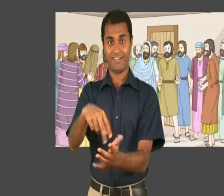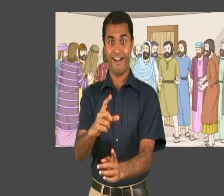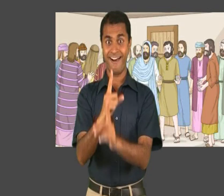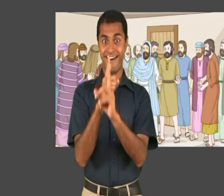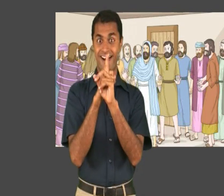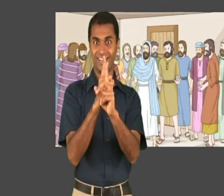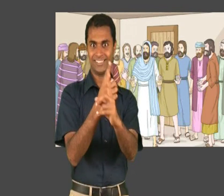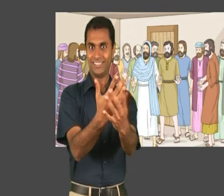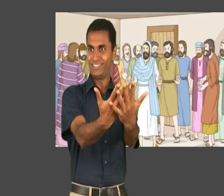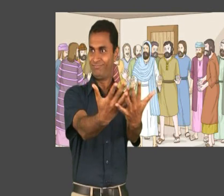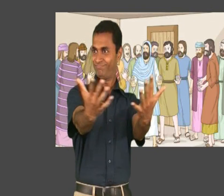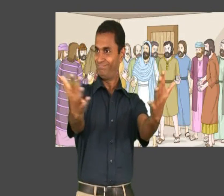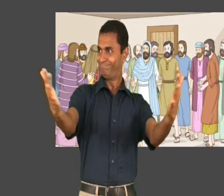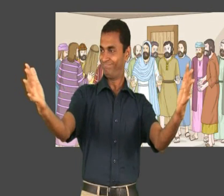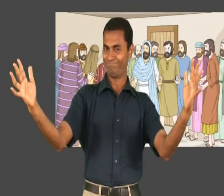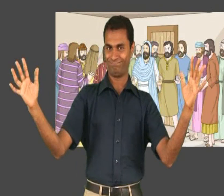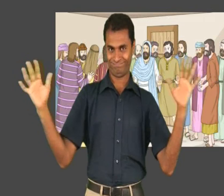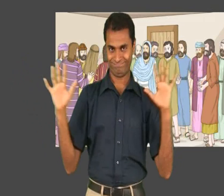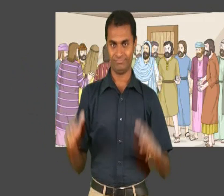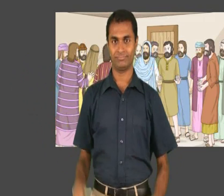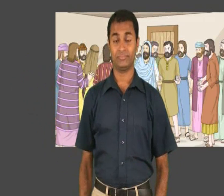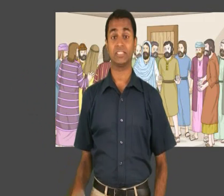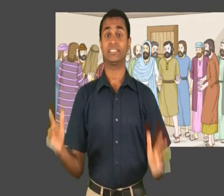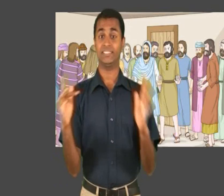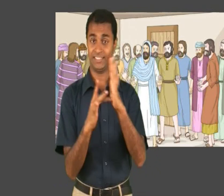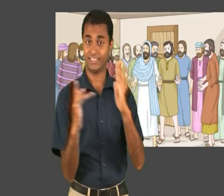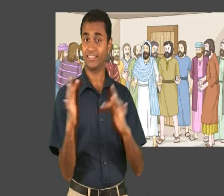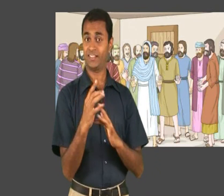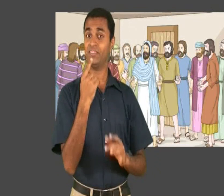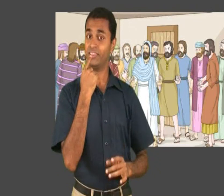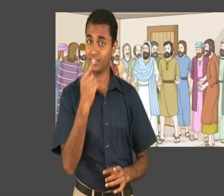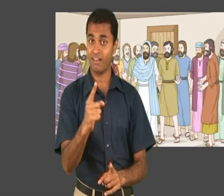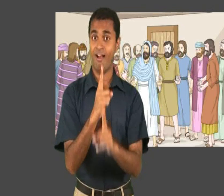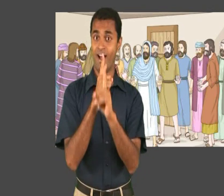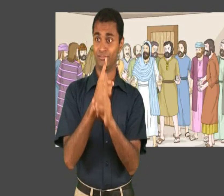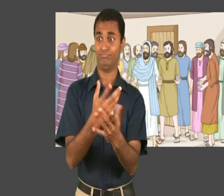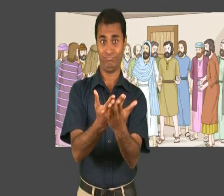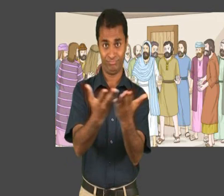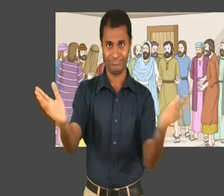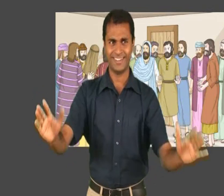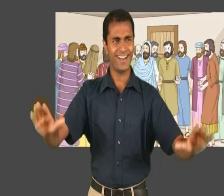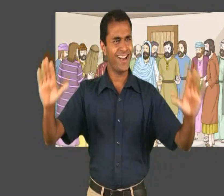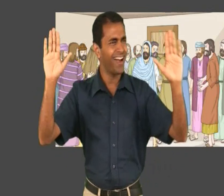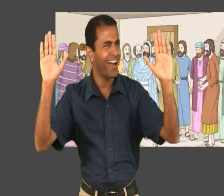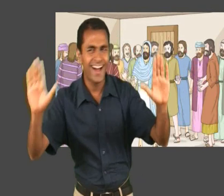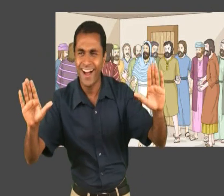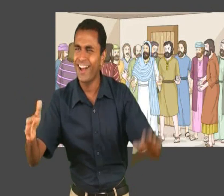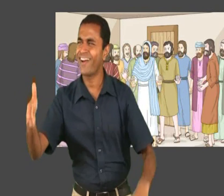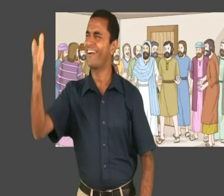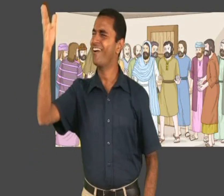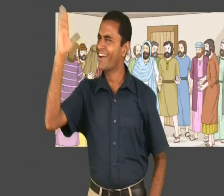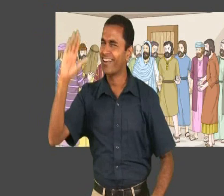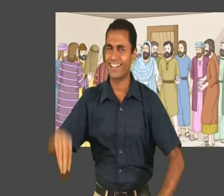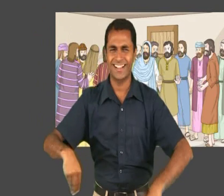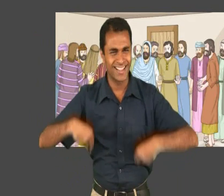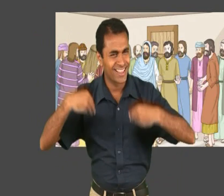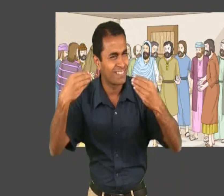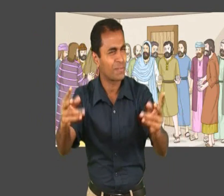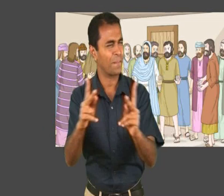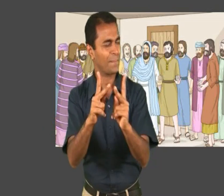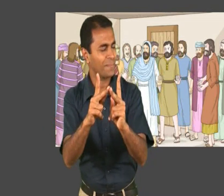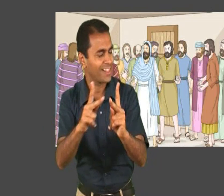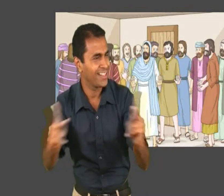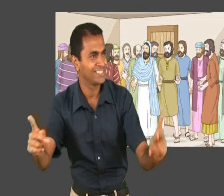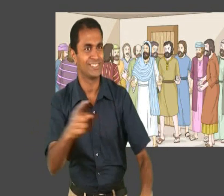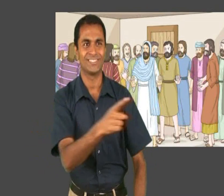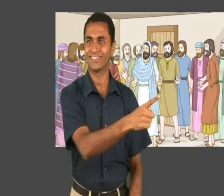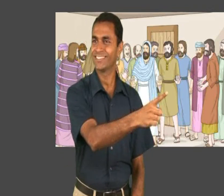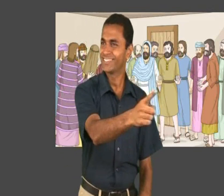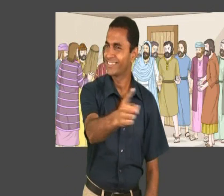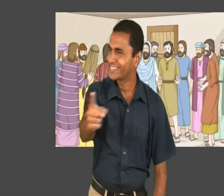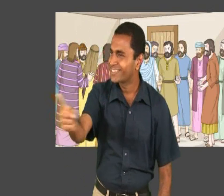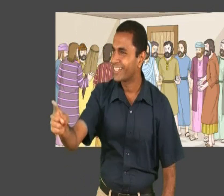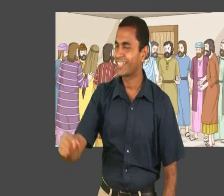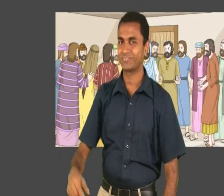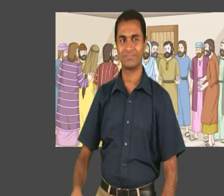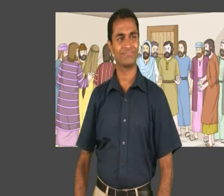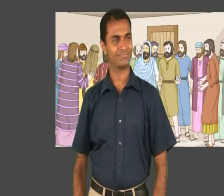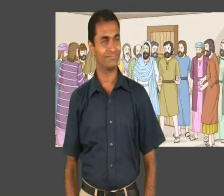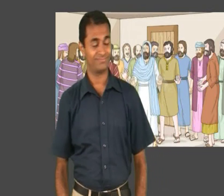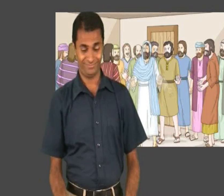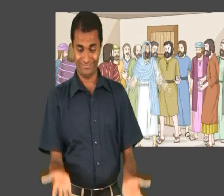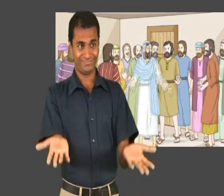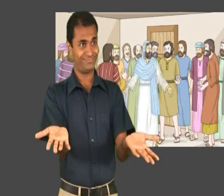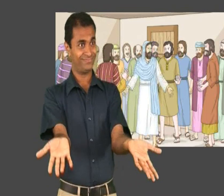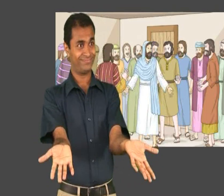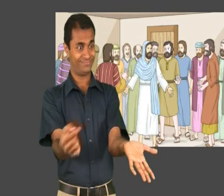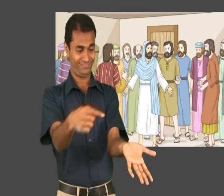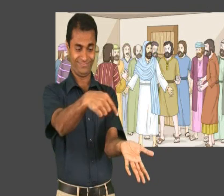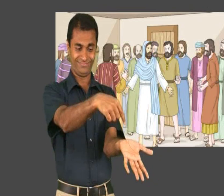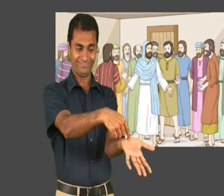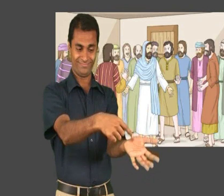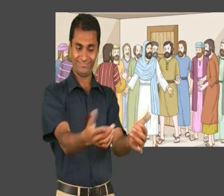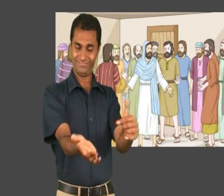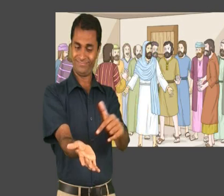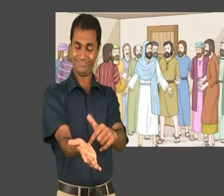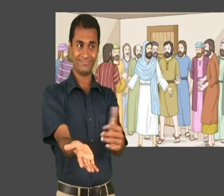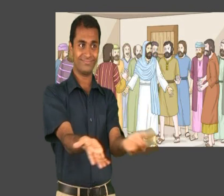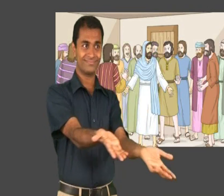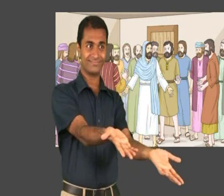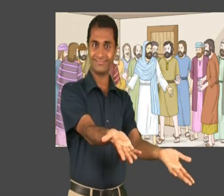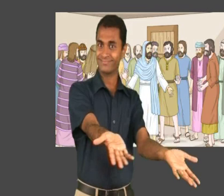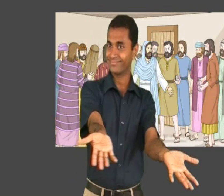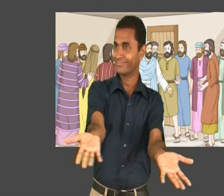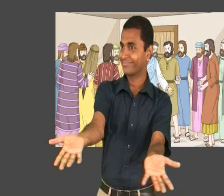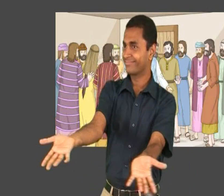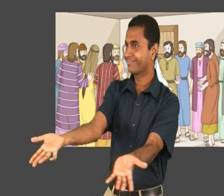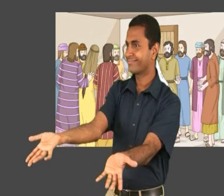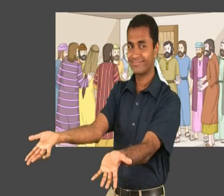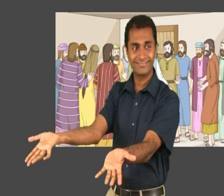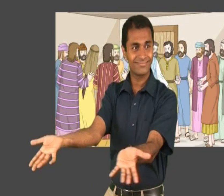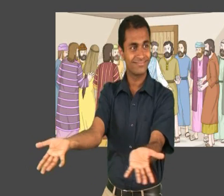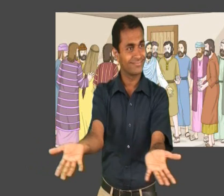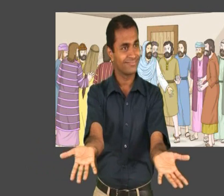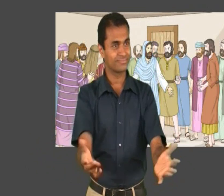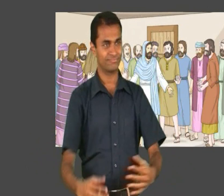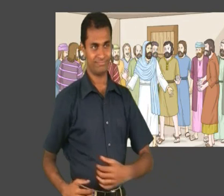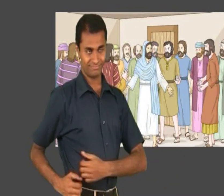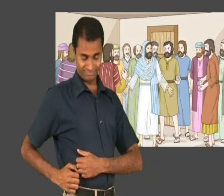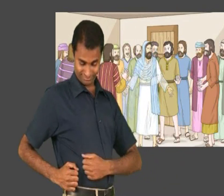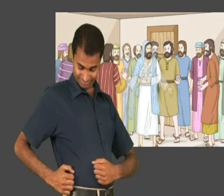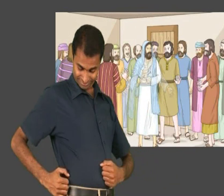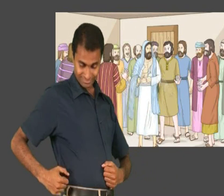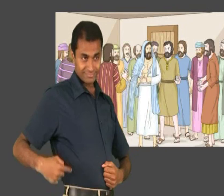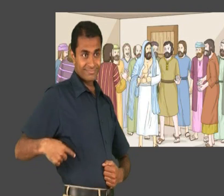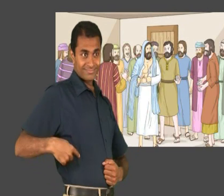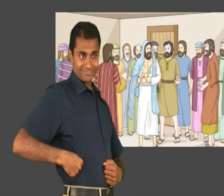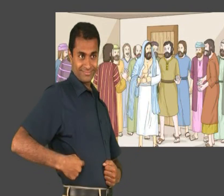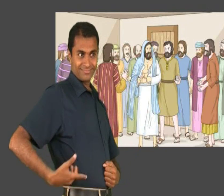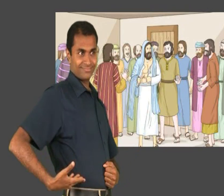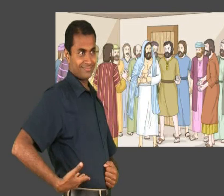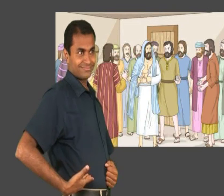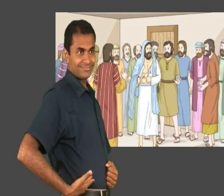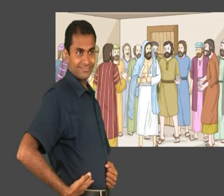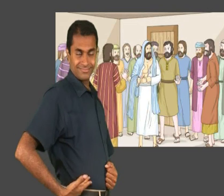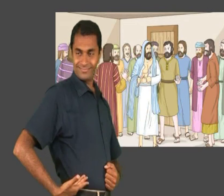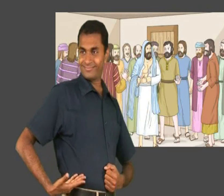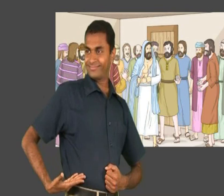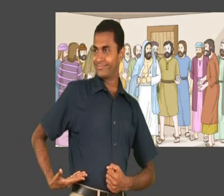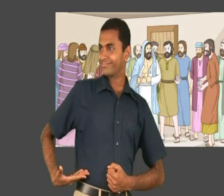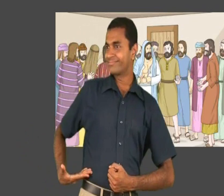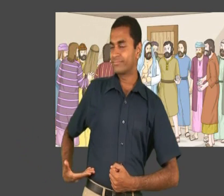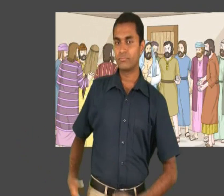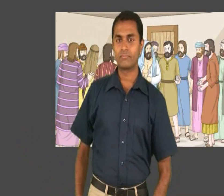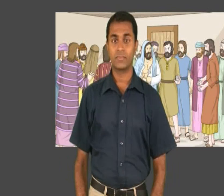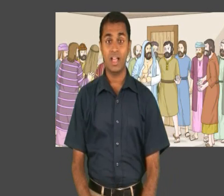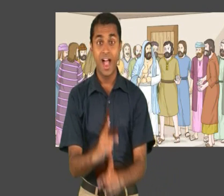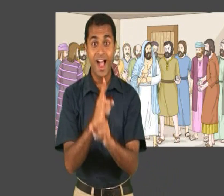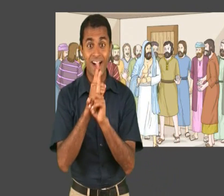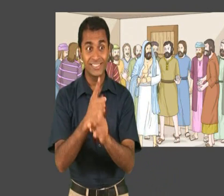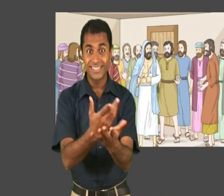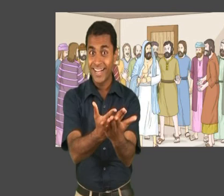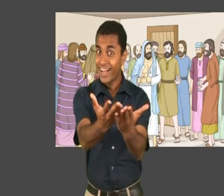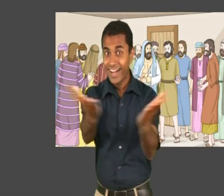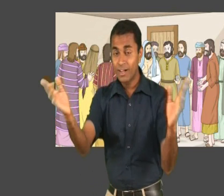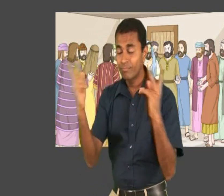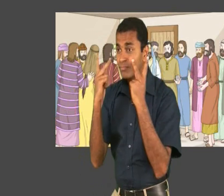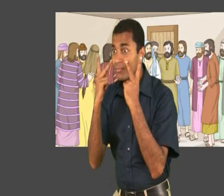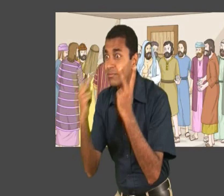“Peace be with you!” He said to them. After He had said this, He showed them His hands and His side.